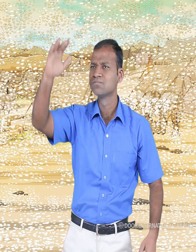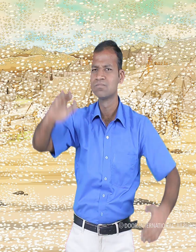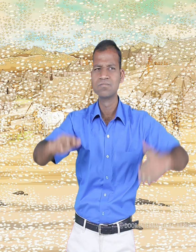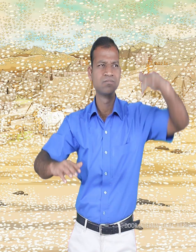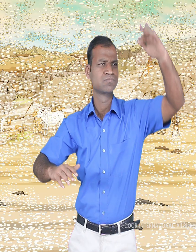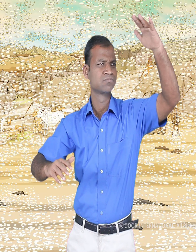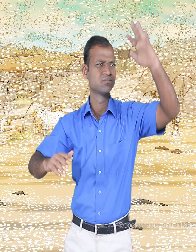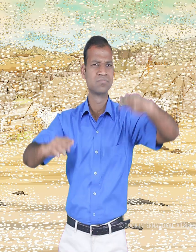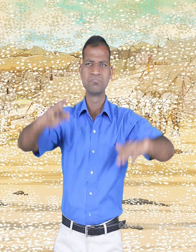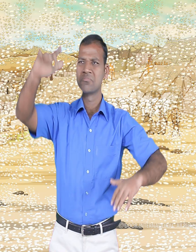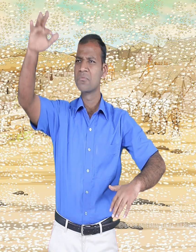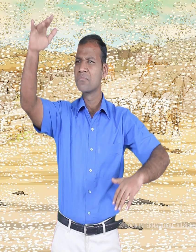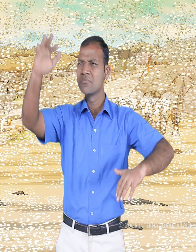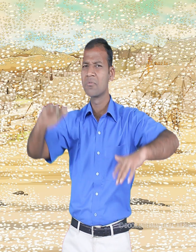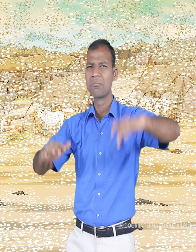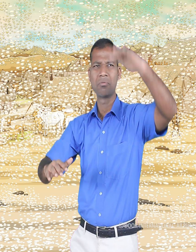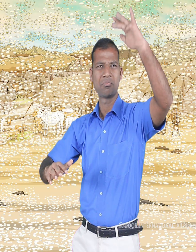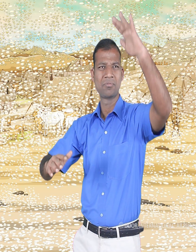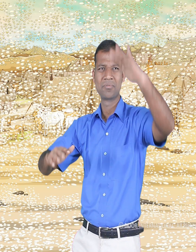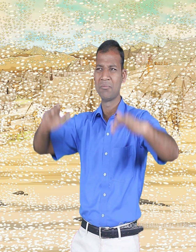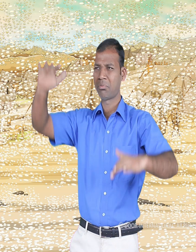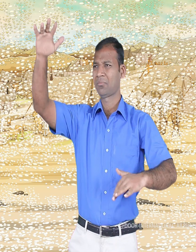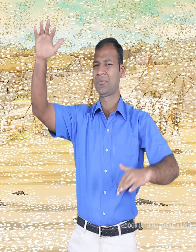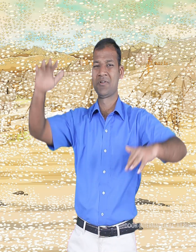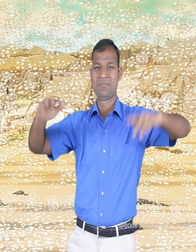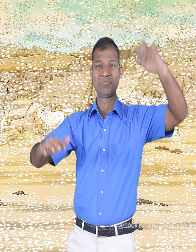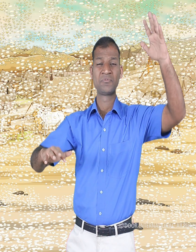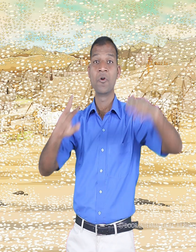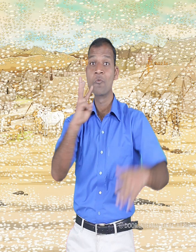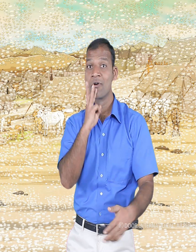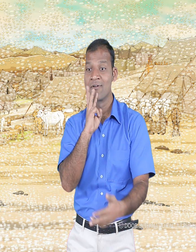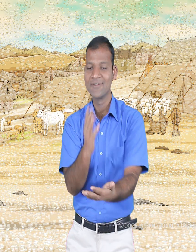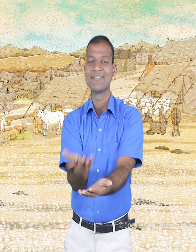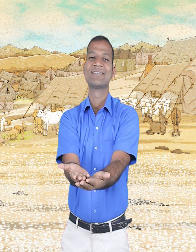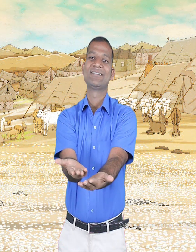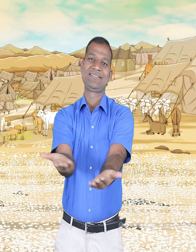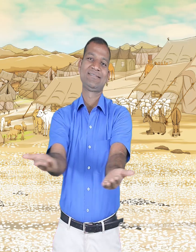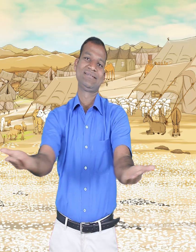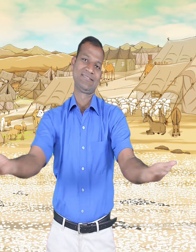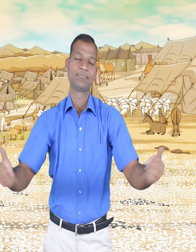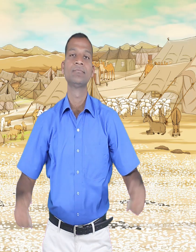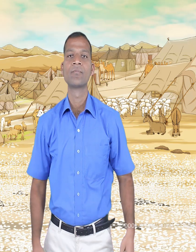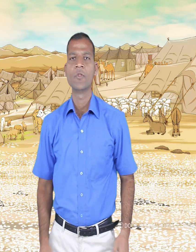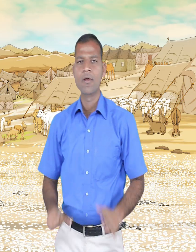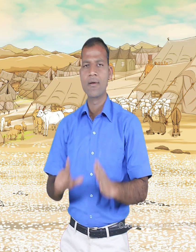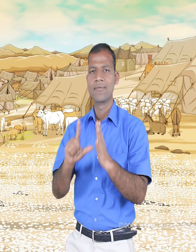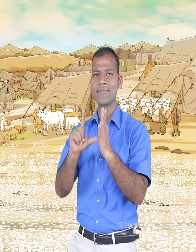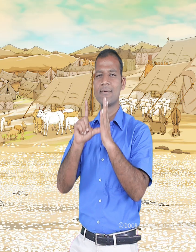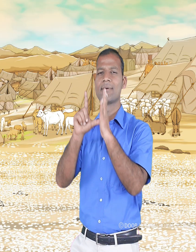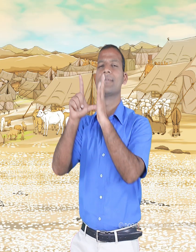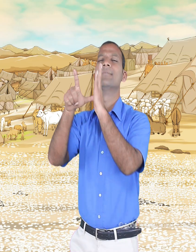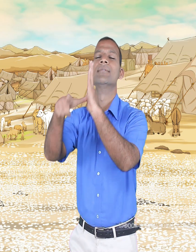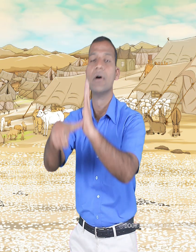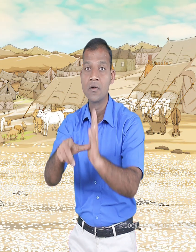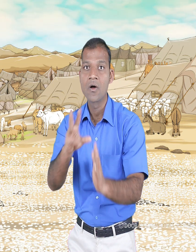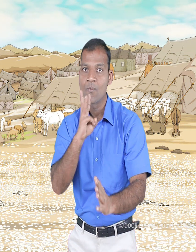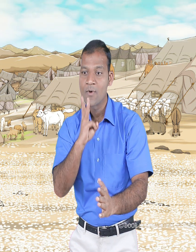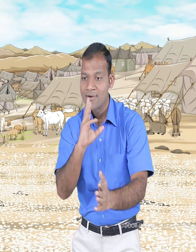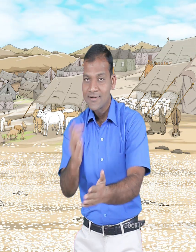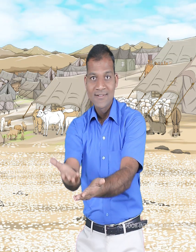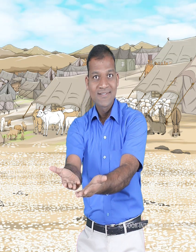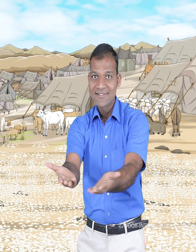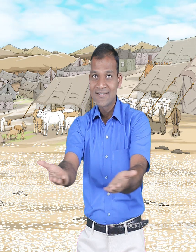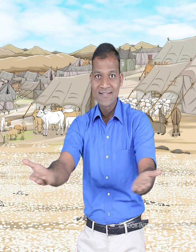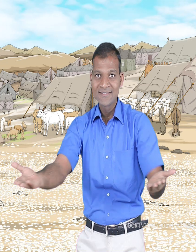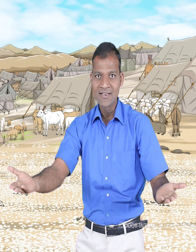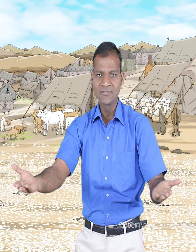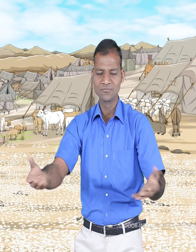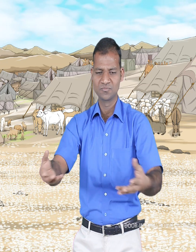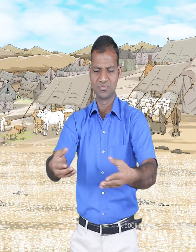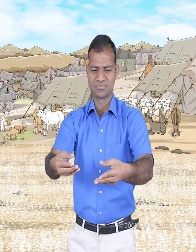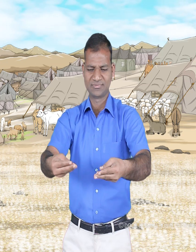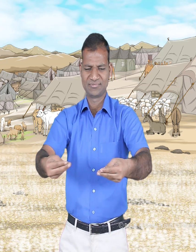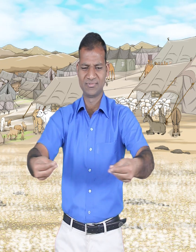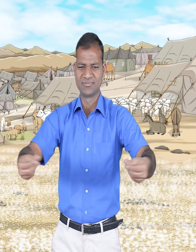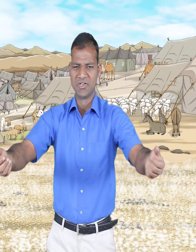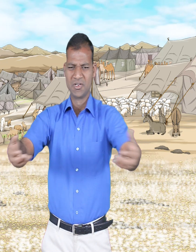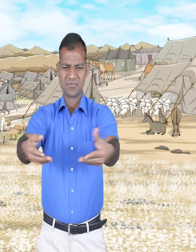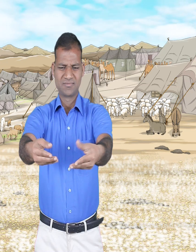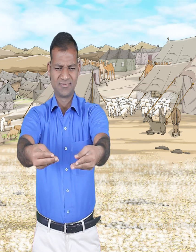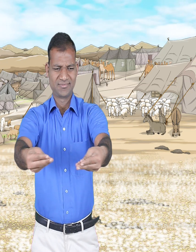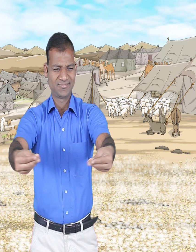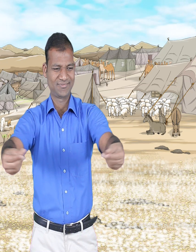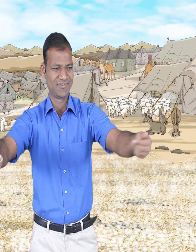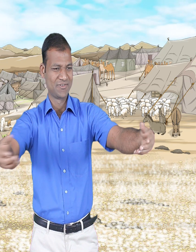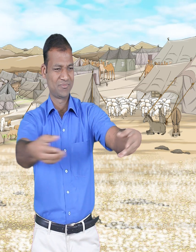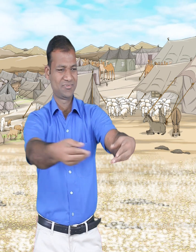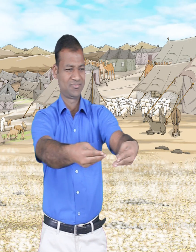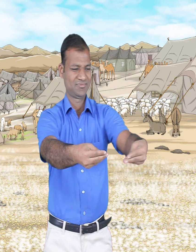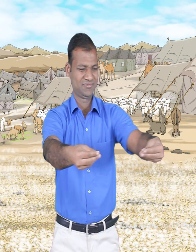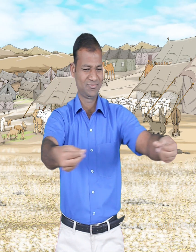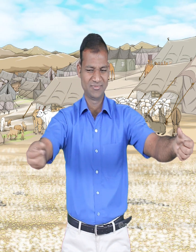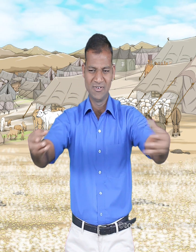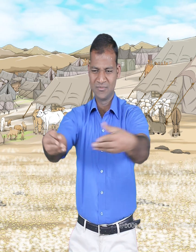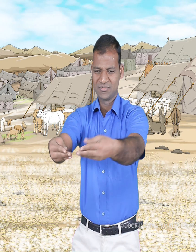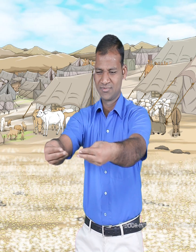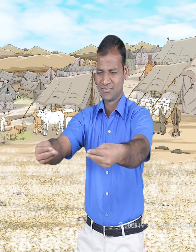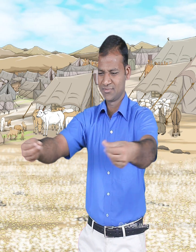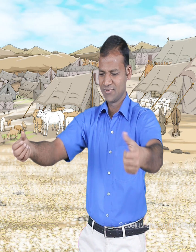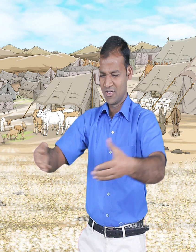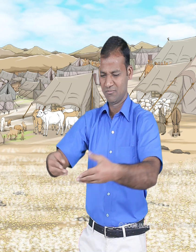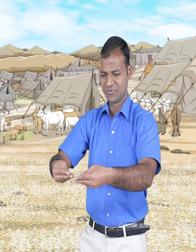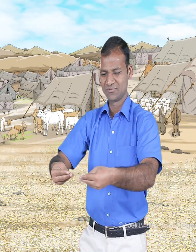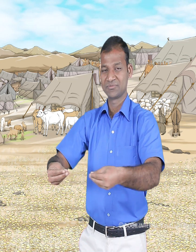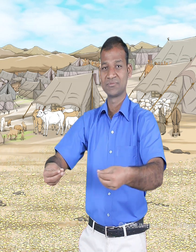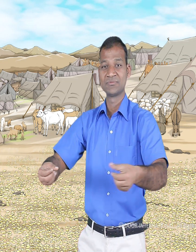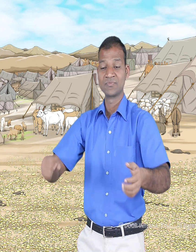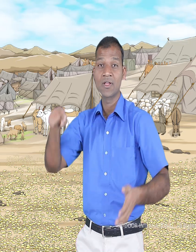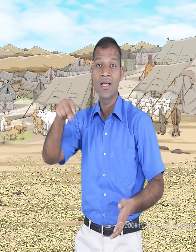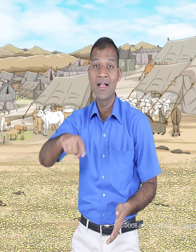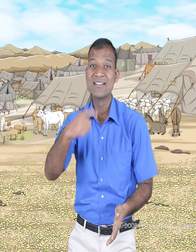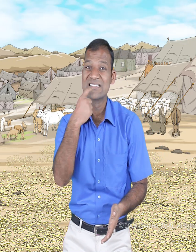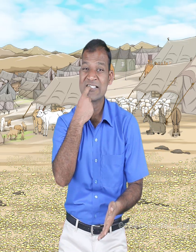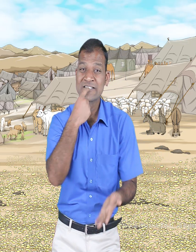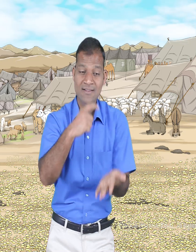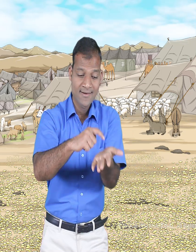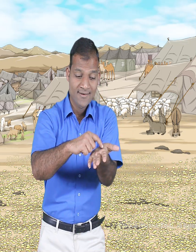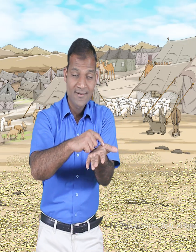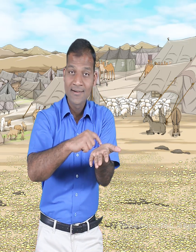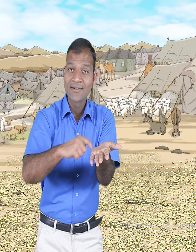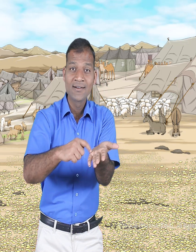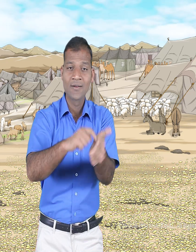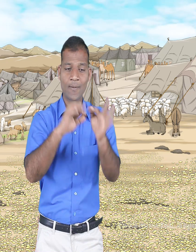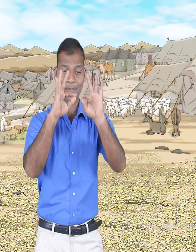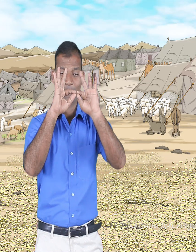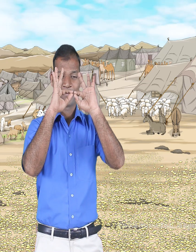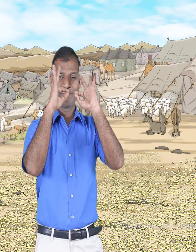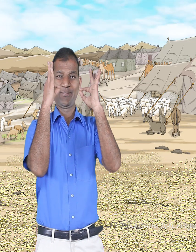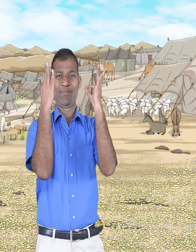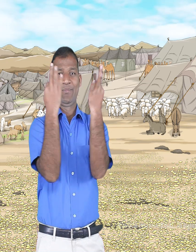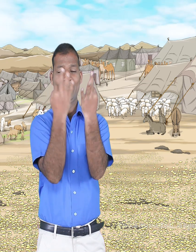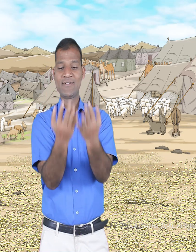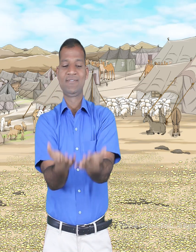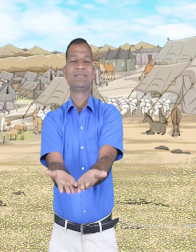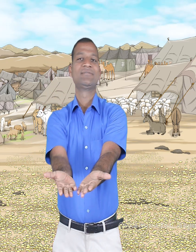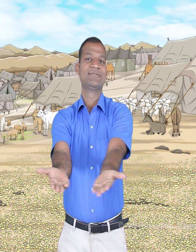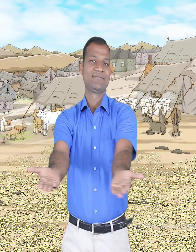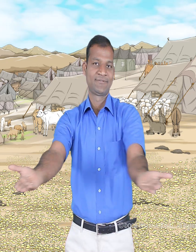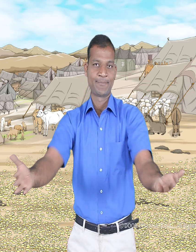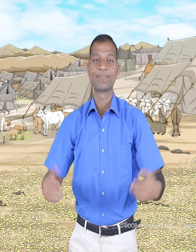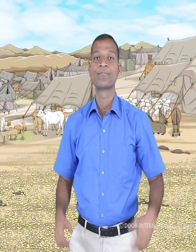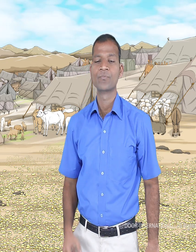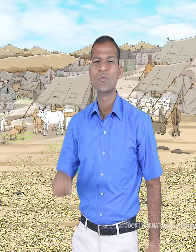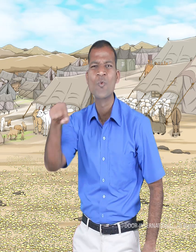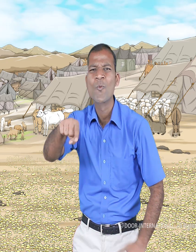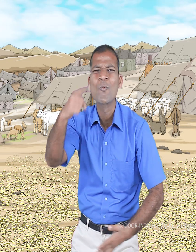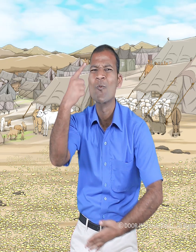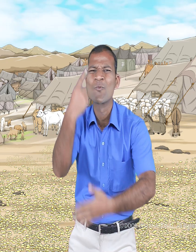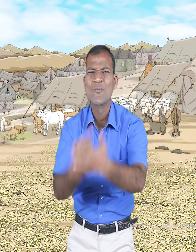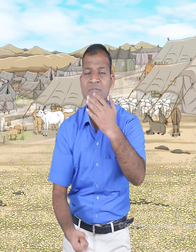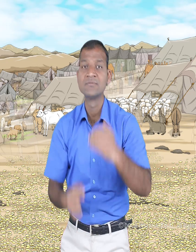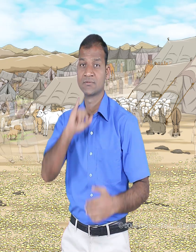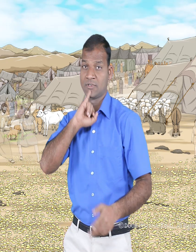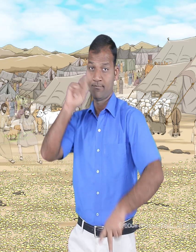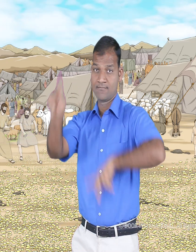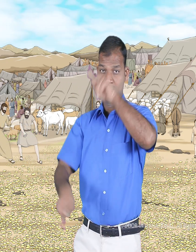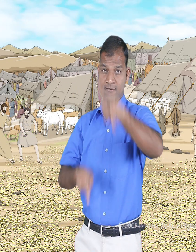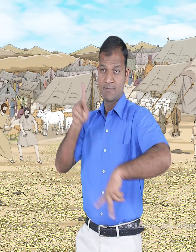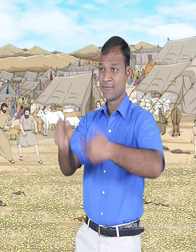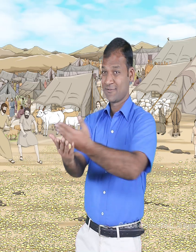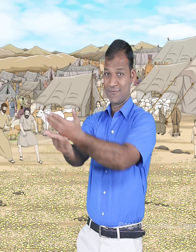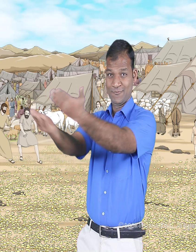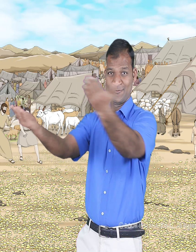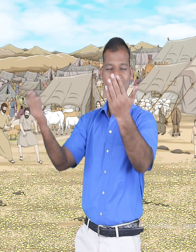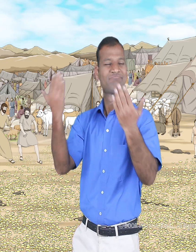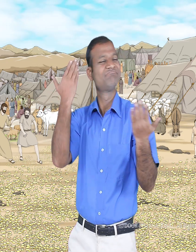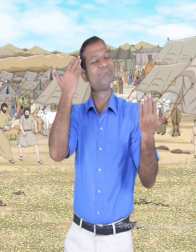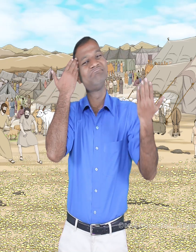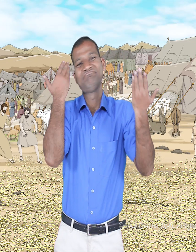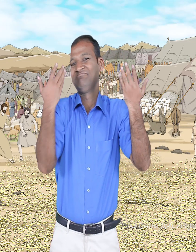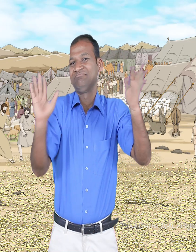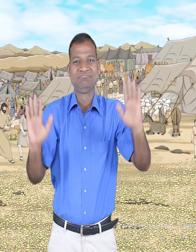When the layer of dew had evaporated, there were thin flakes on the desert floor, as fine as frost on the ground.